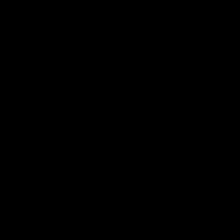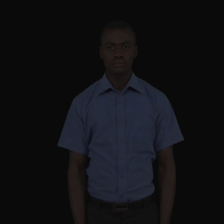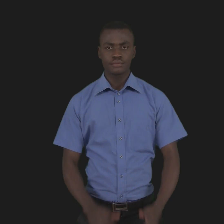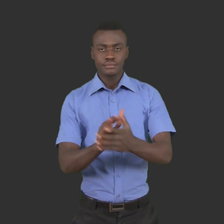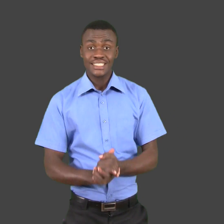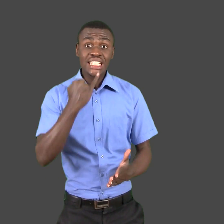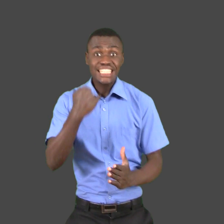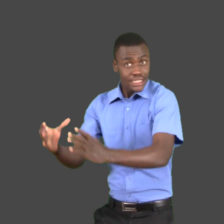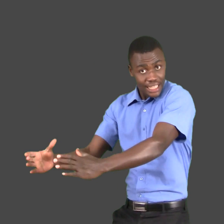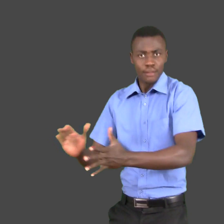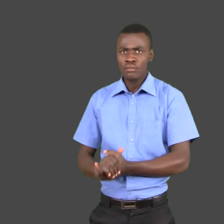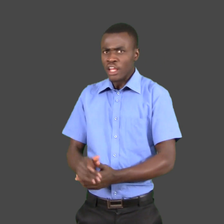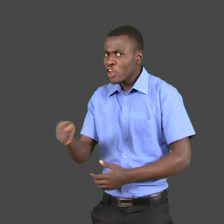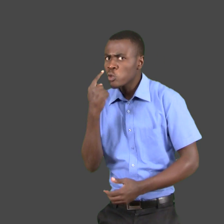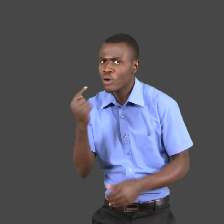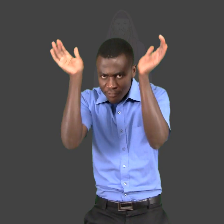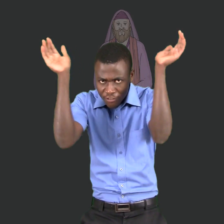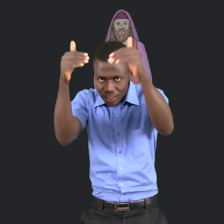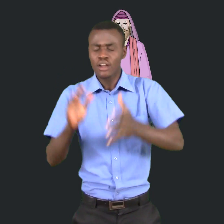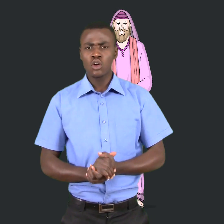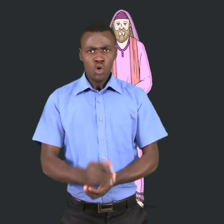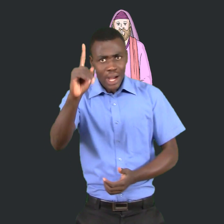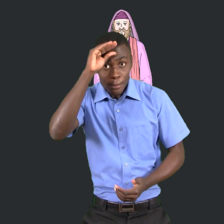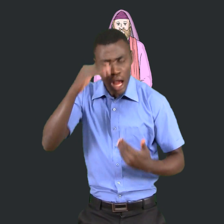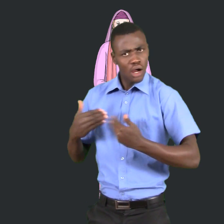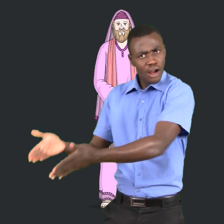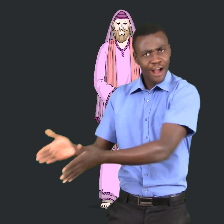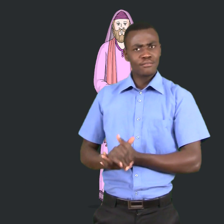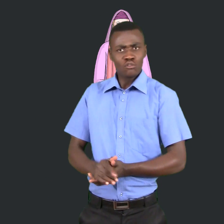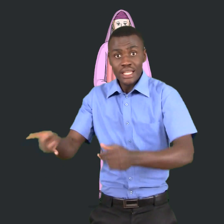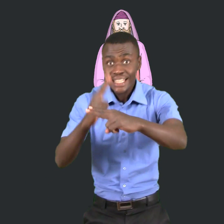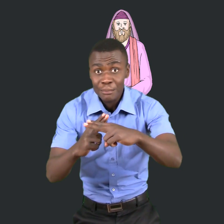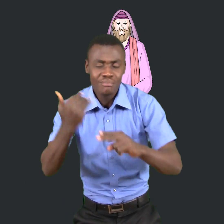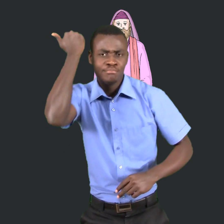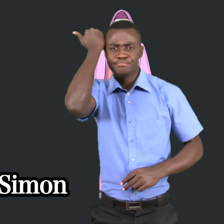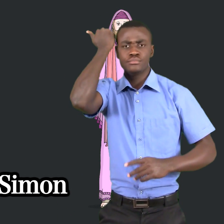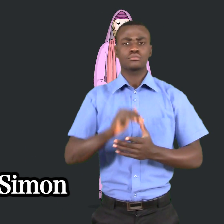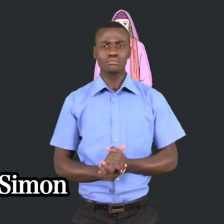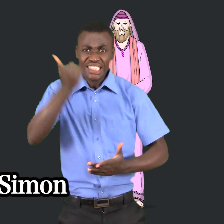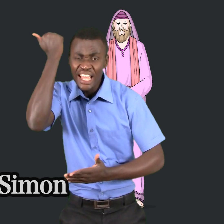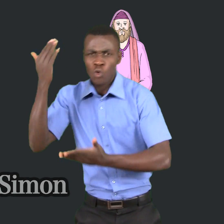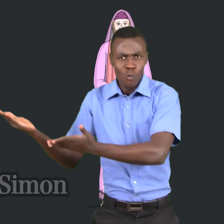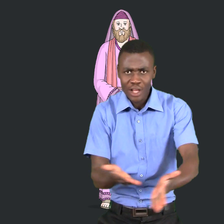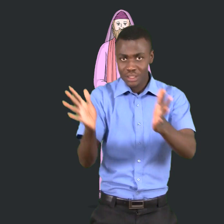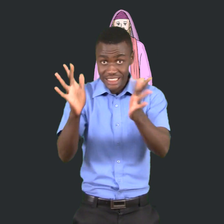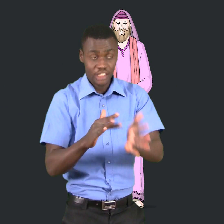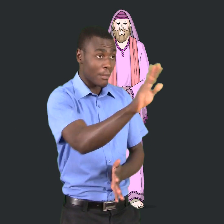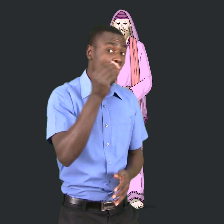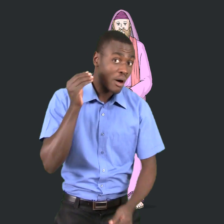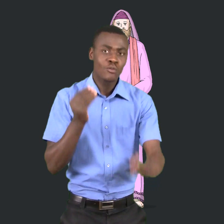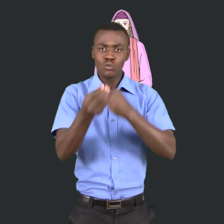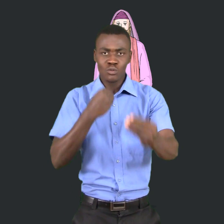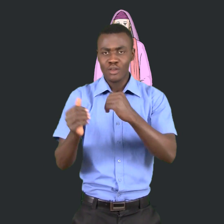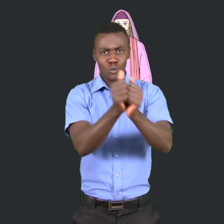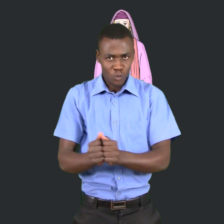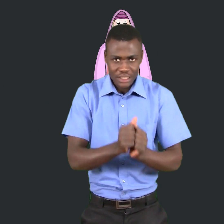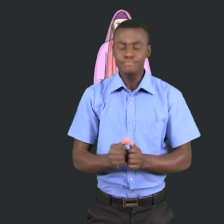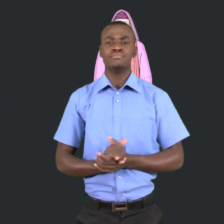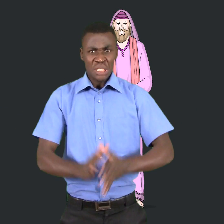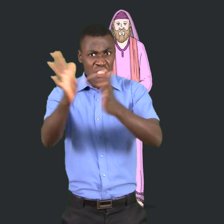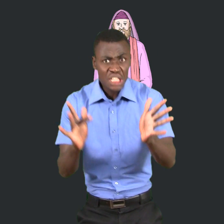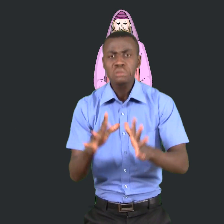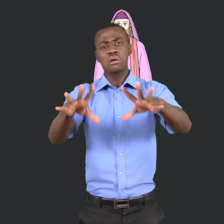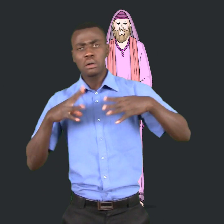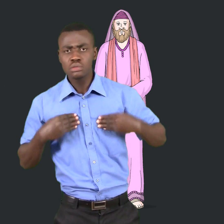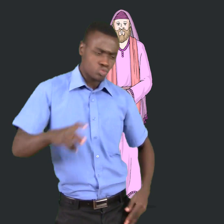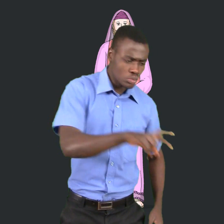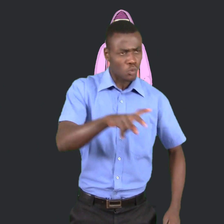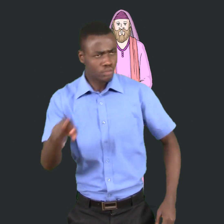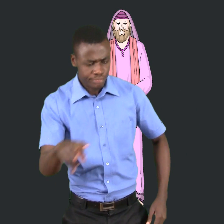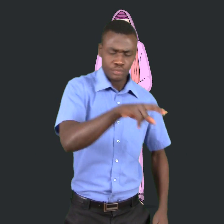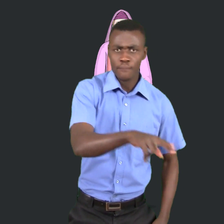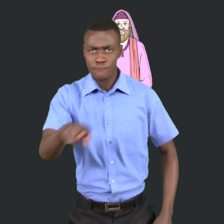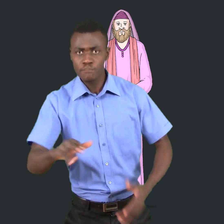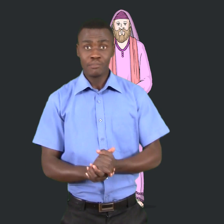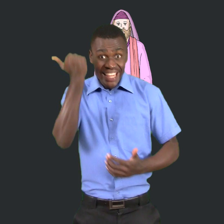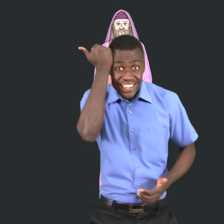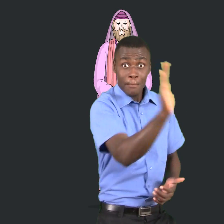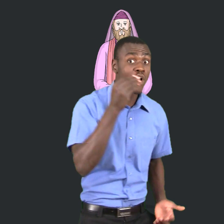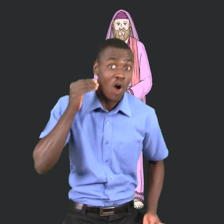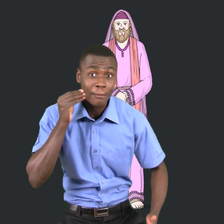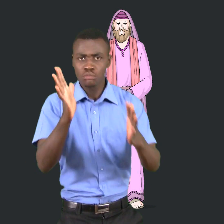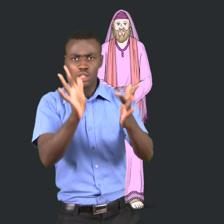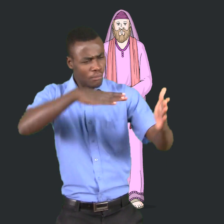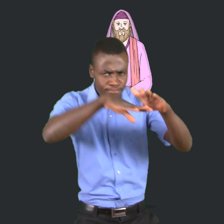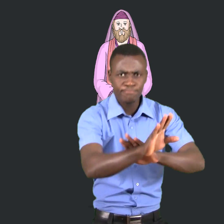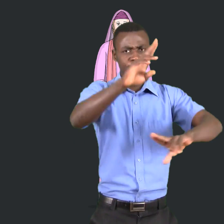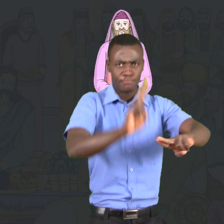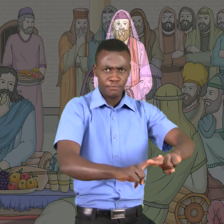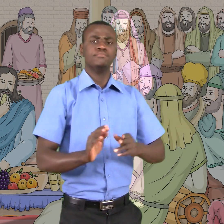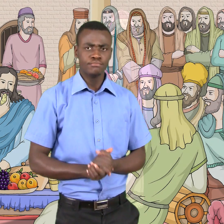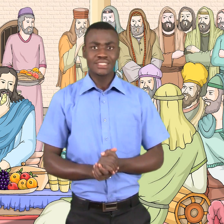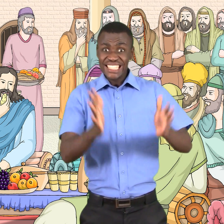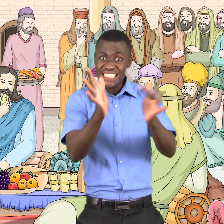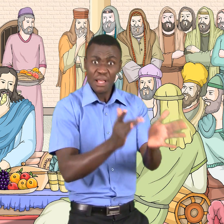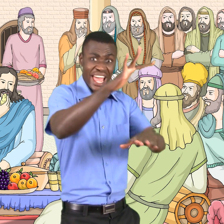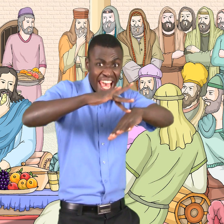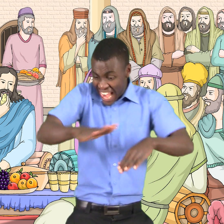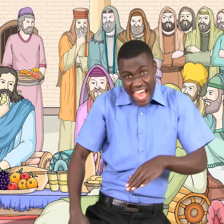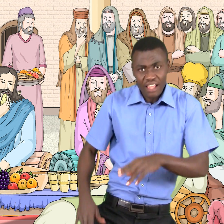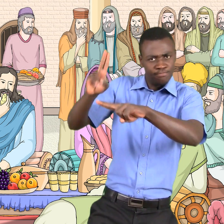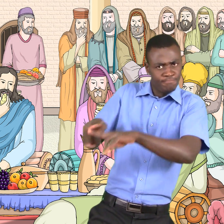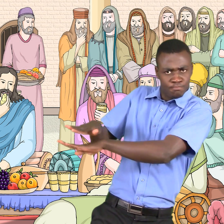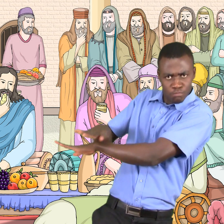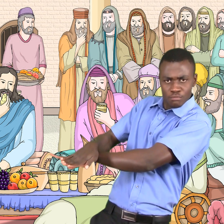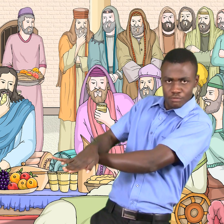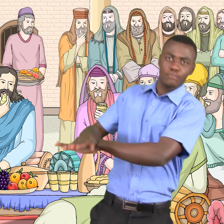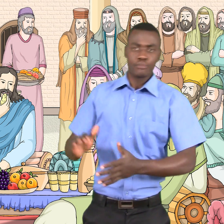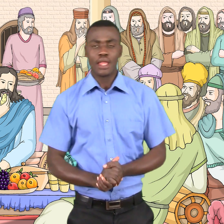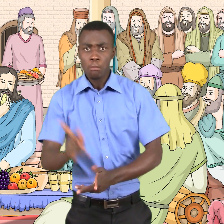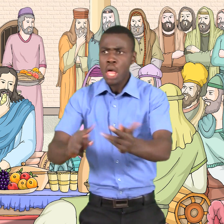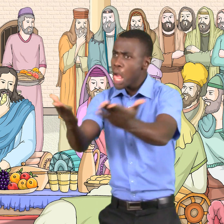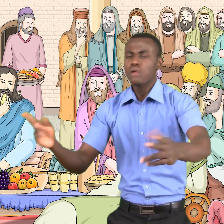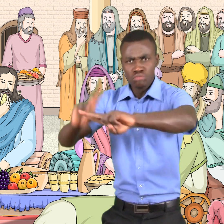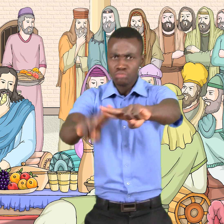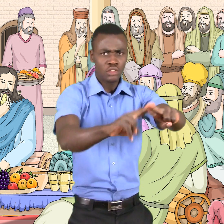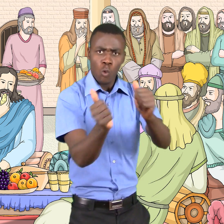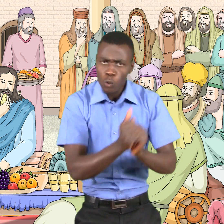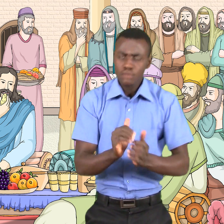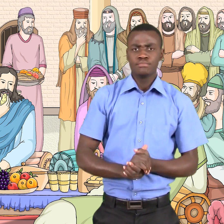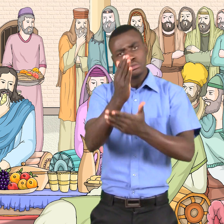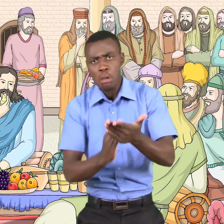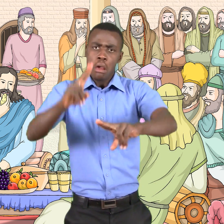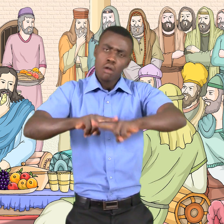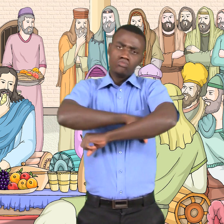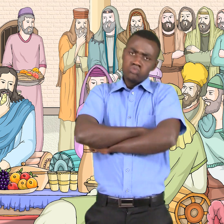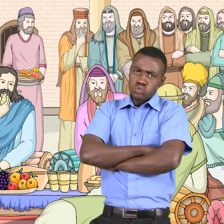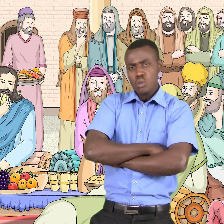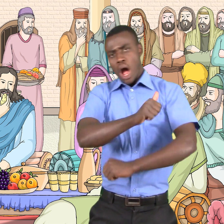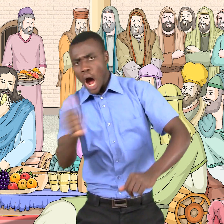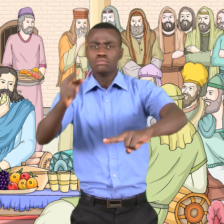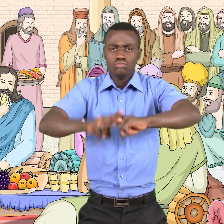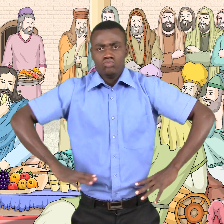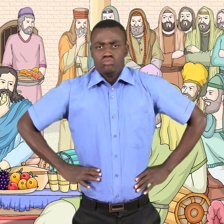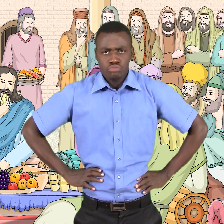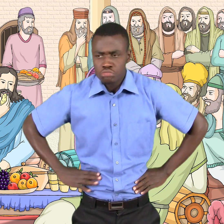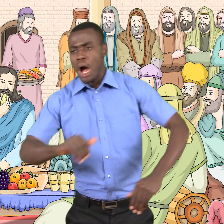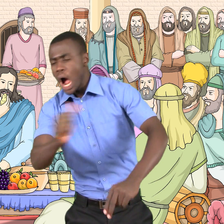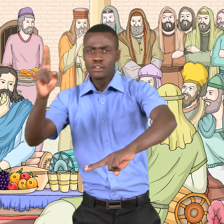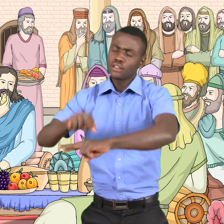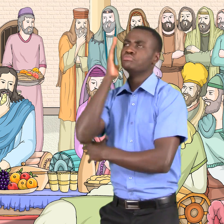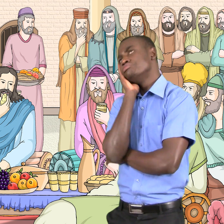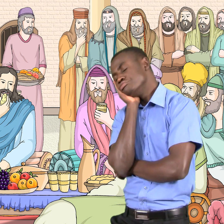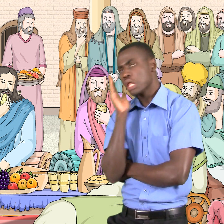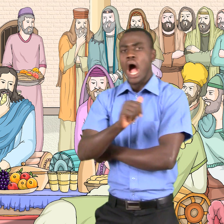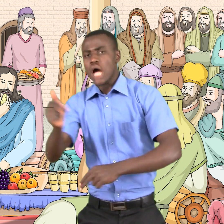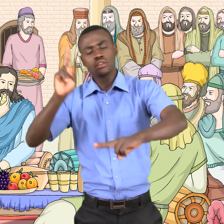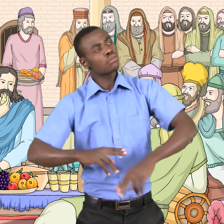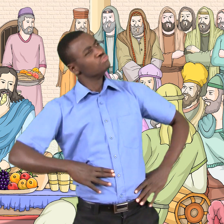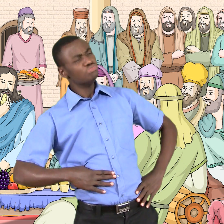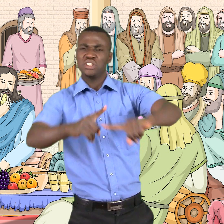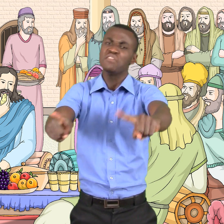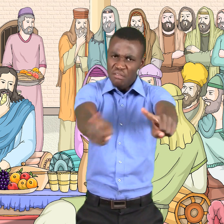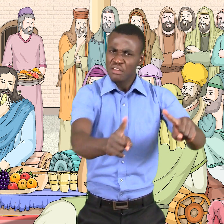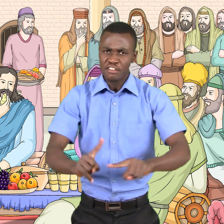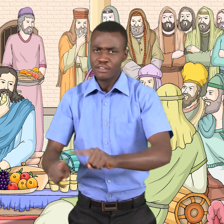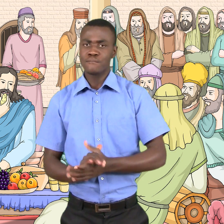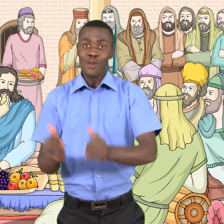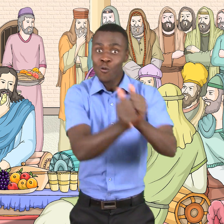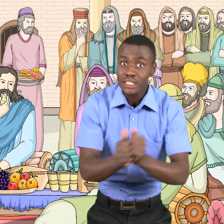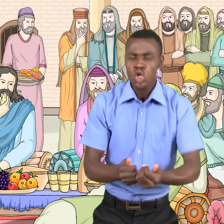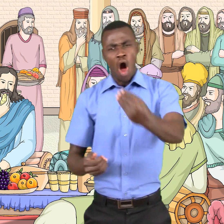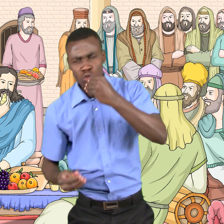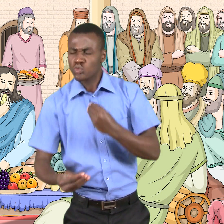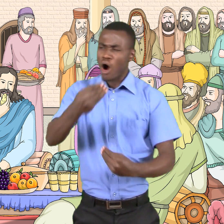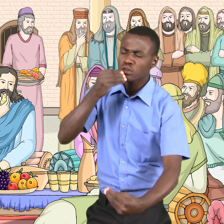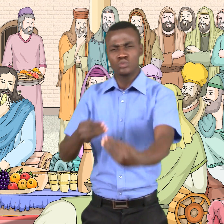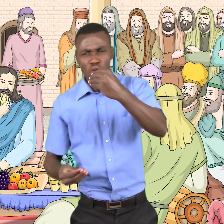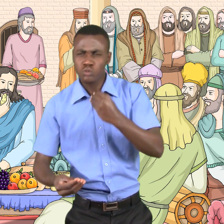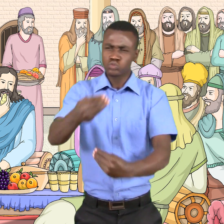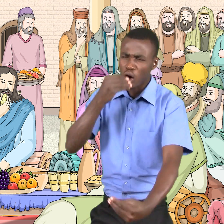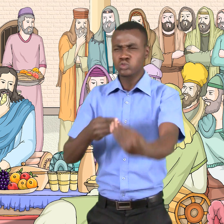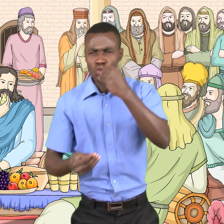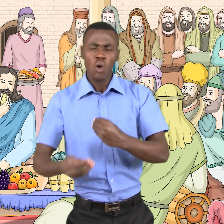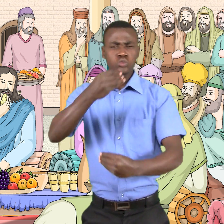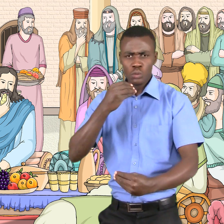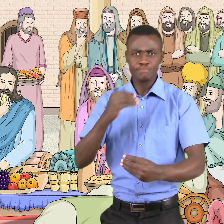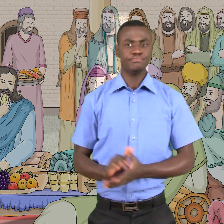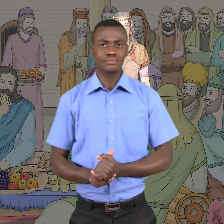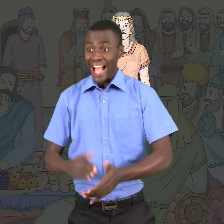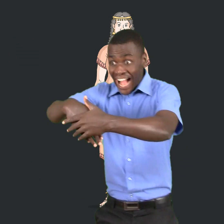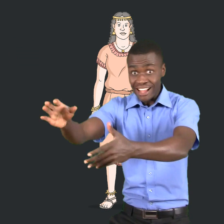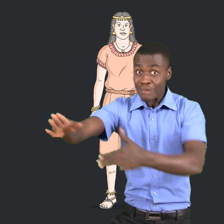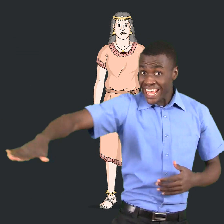Then one of the Pharisees invited Jesus to eat with him, and He entered the Pharisee’s house and reclined at the table.